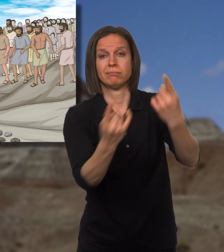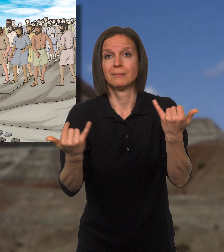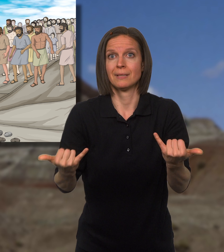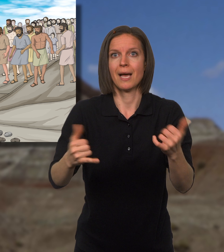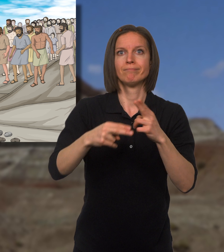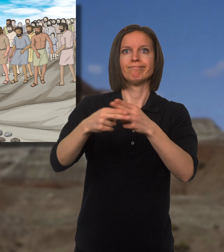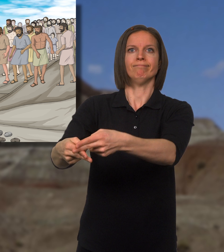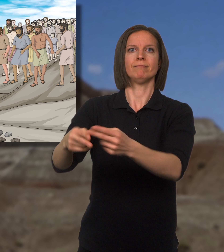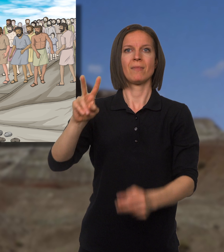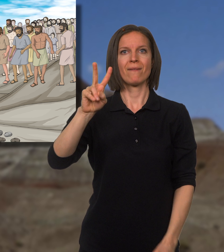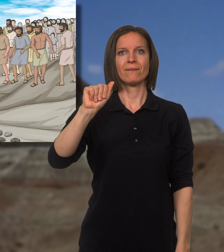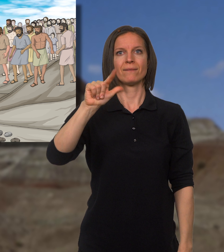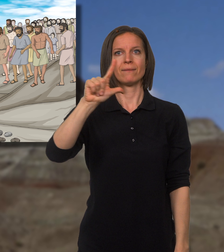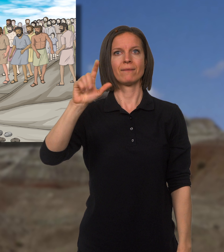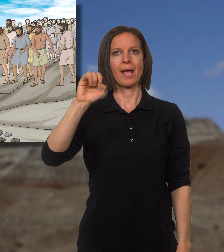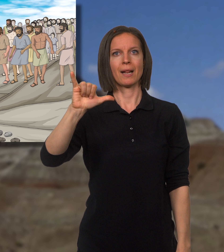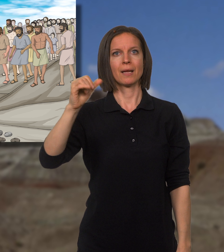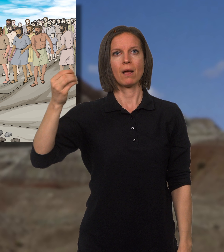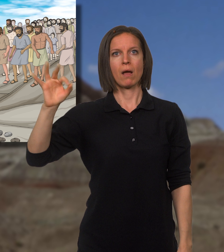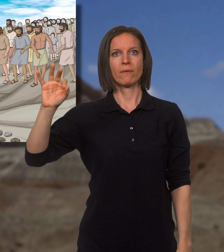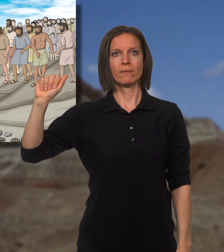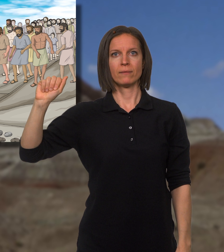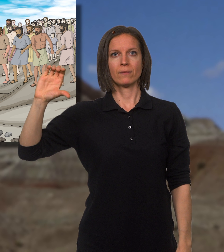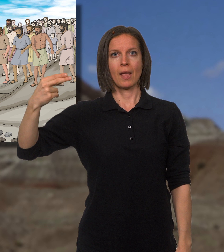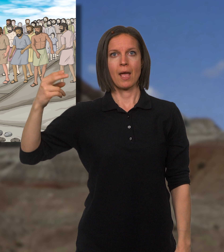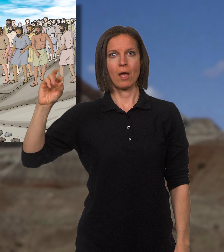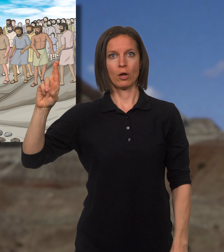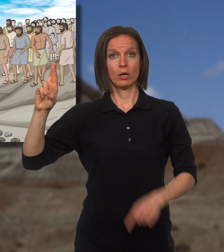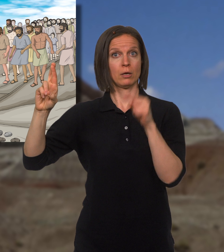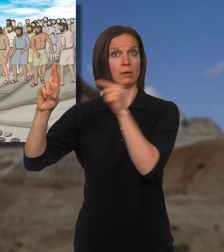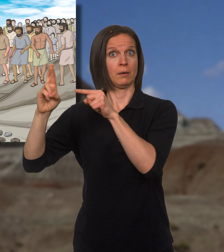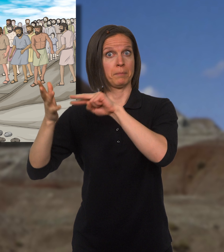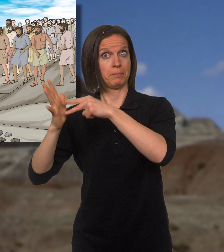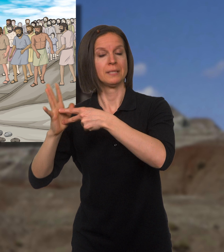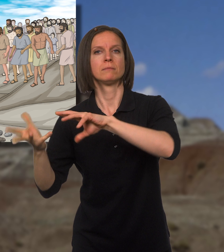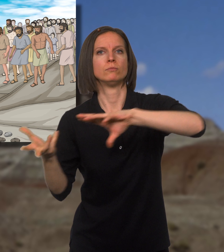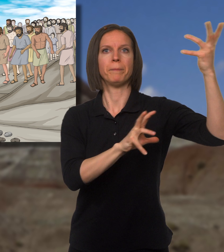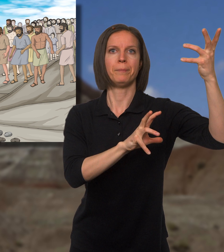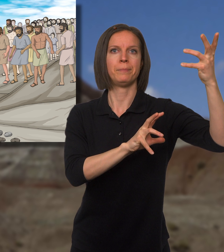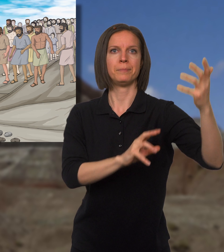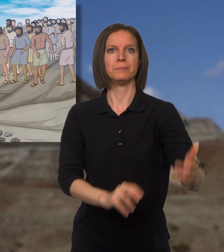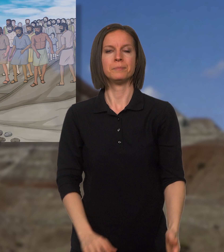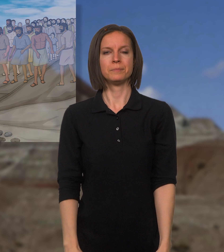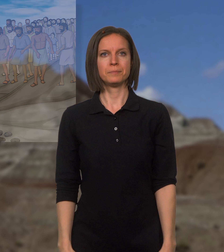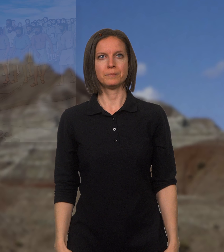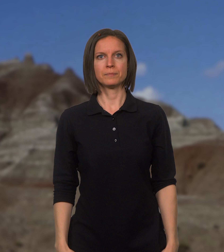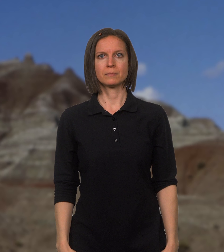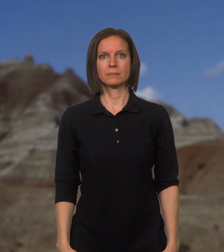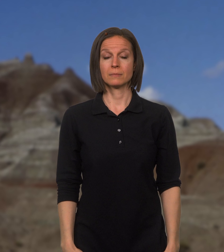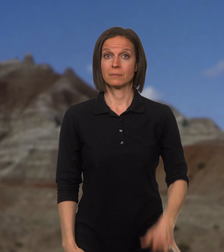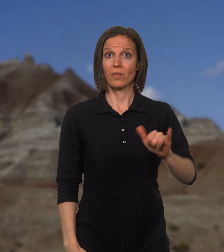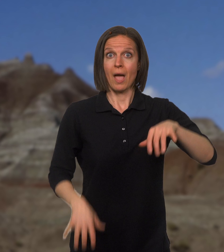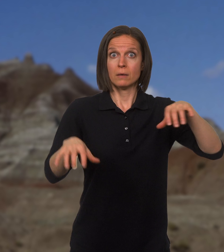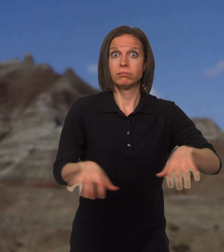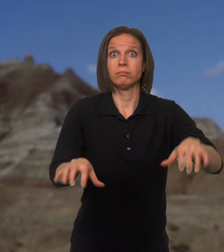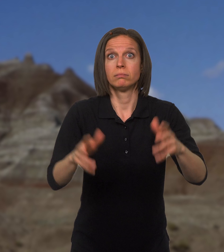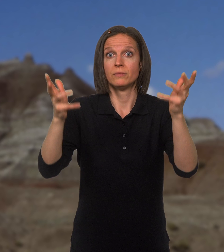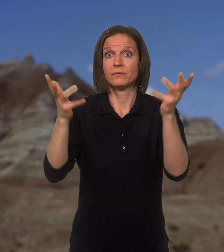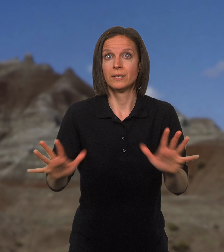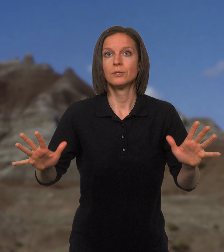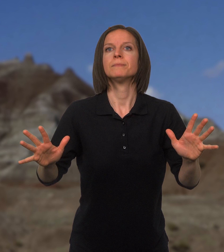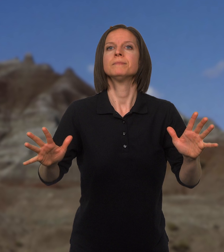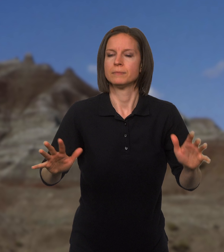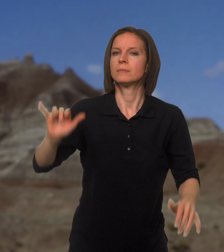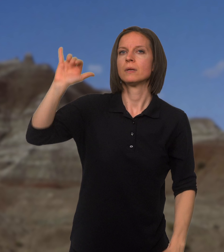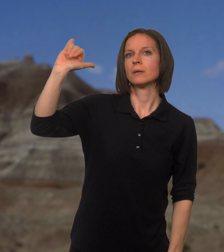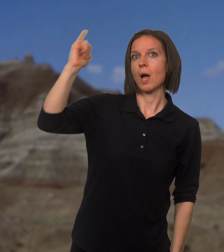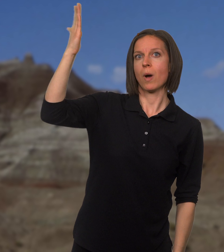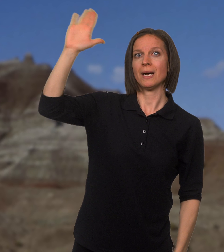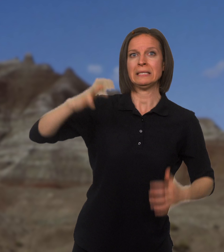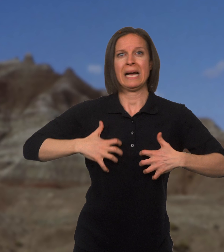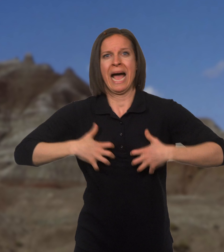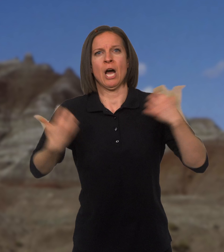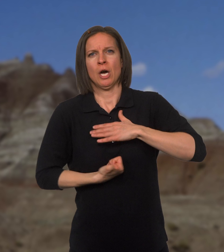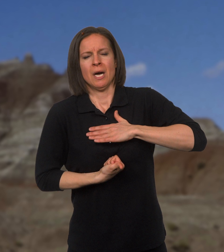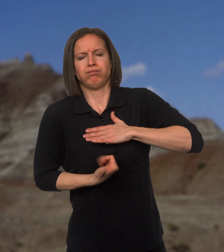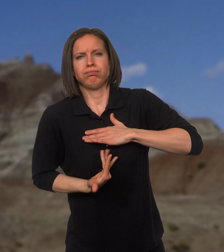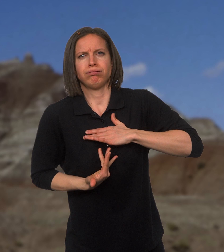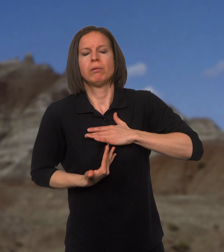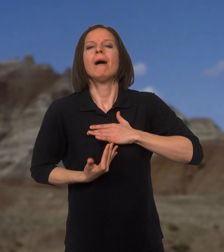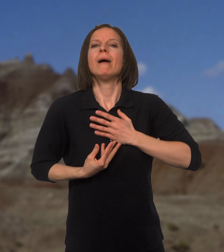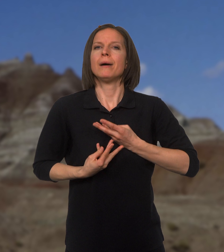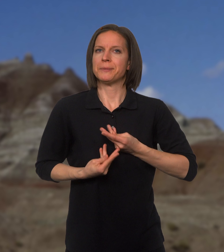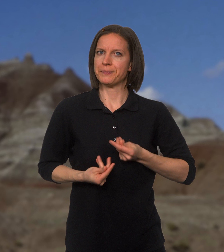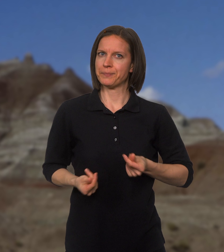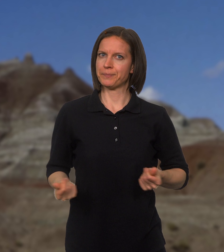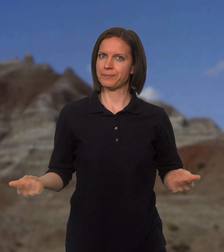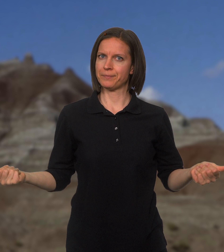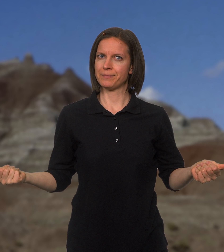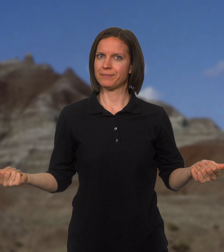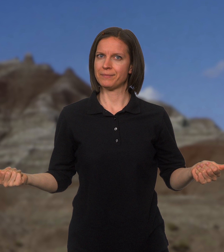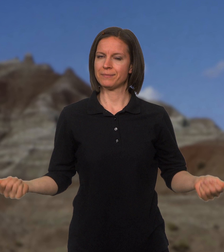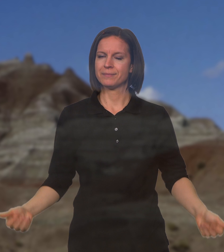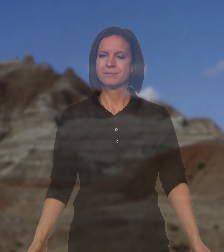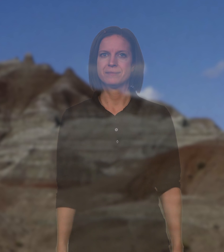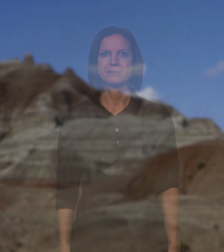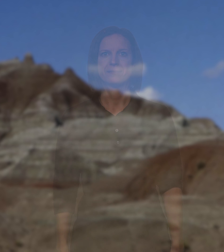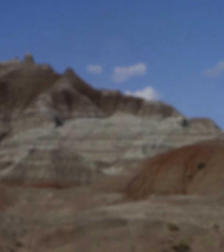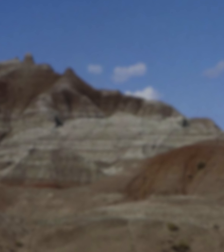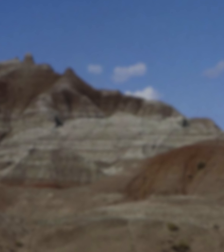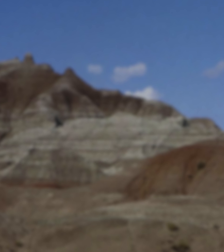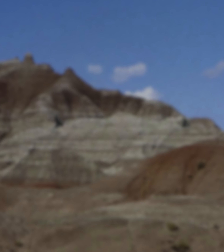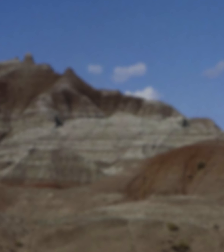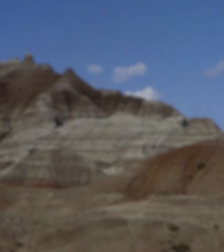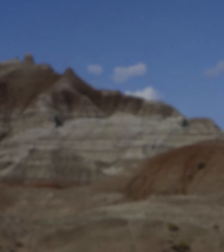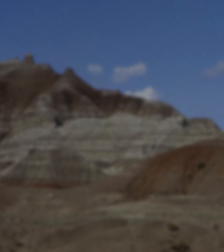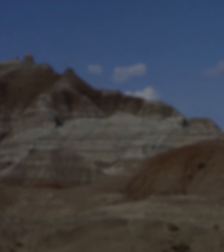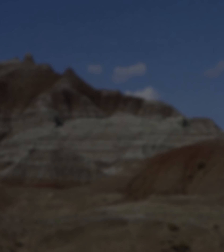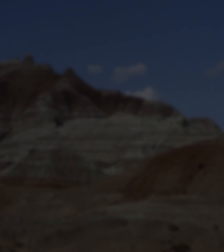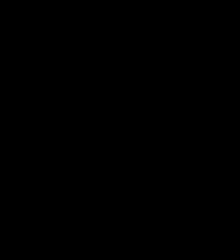Therefore that place is called the Valley of Achor to this day.